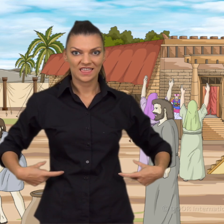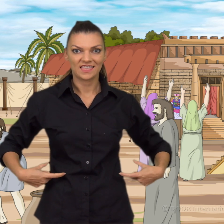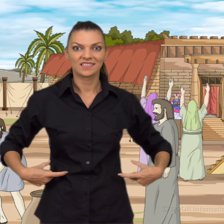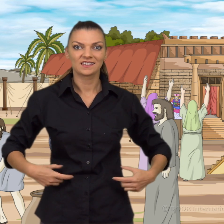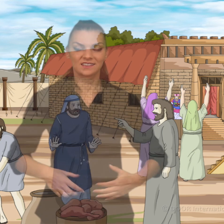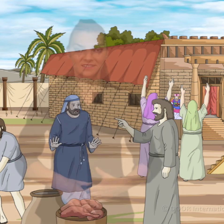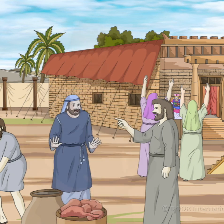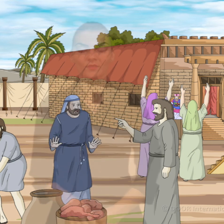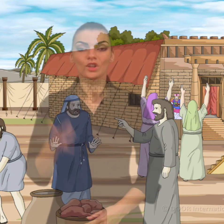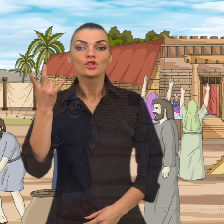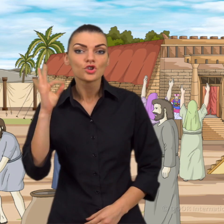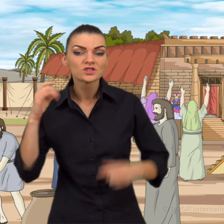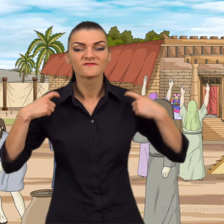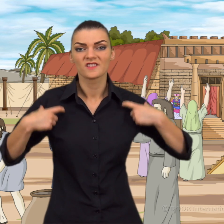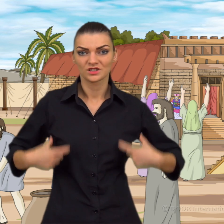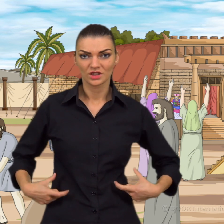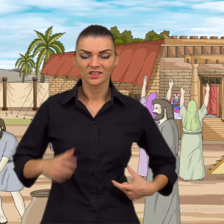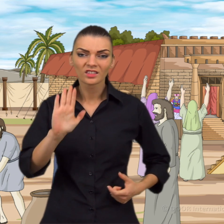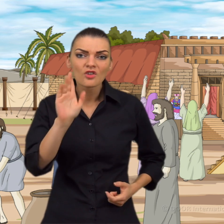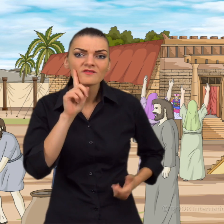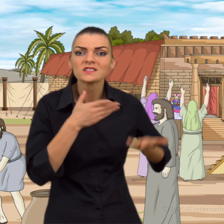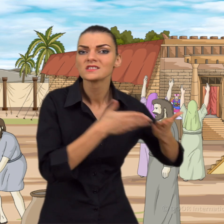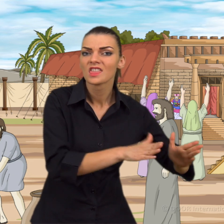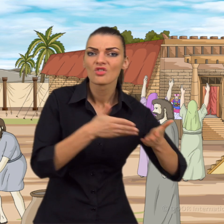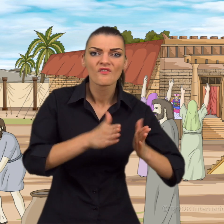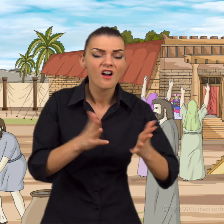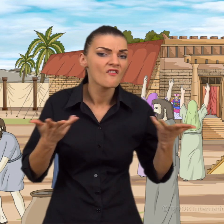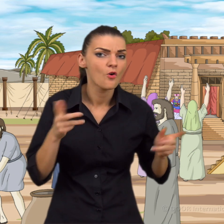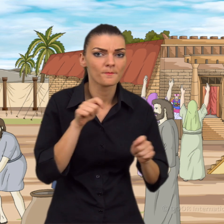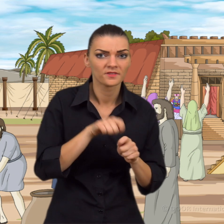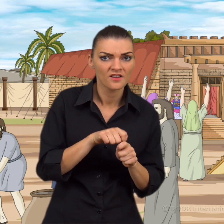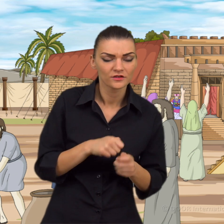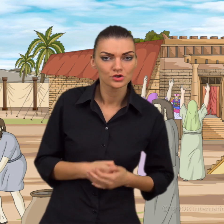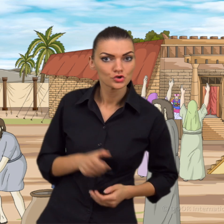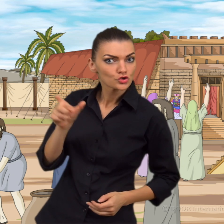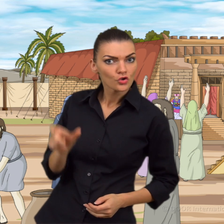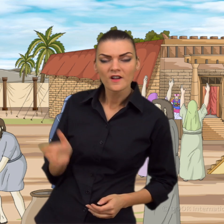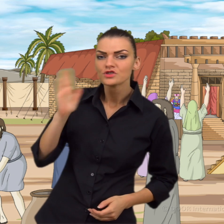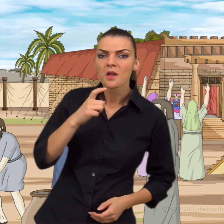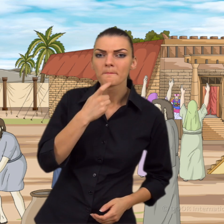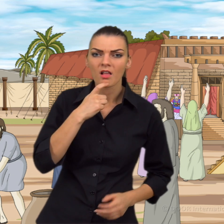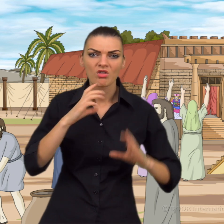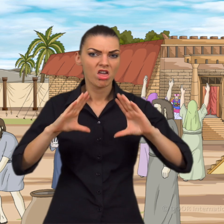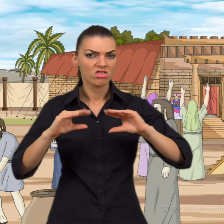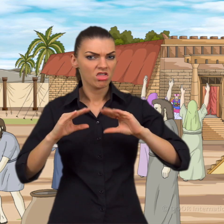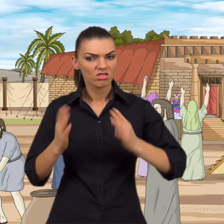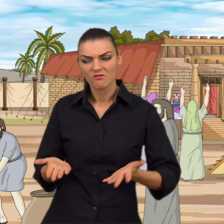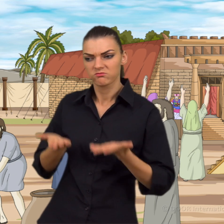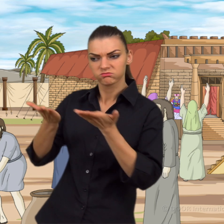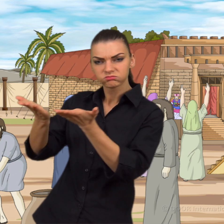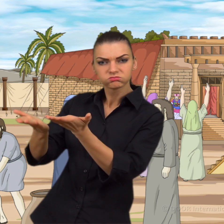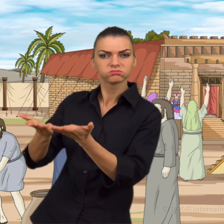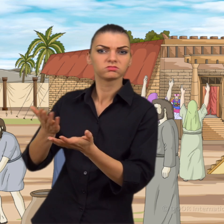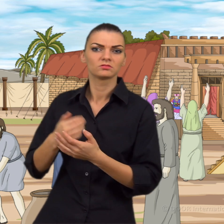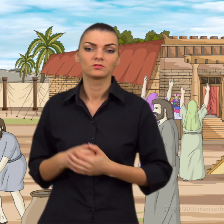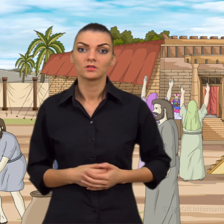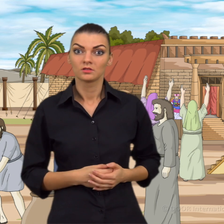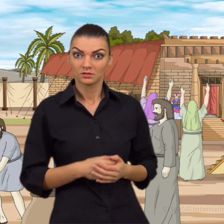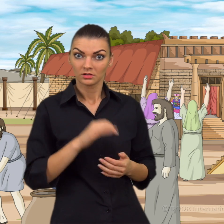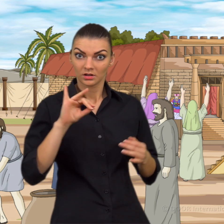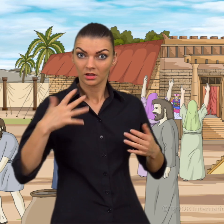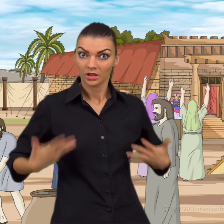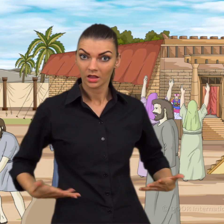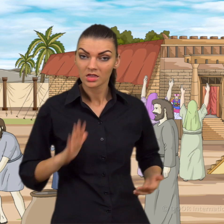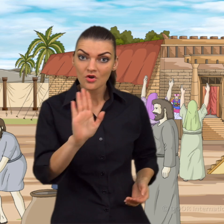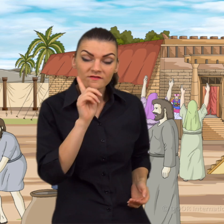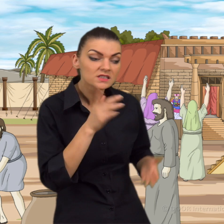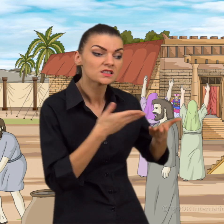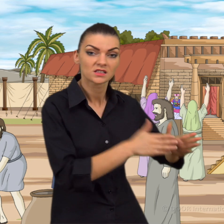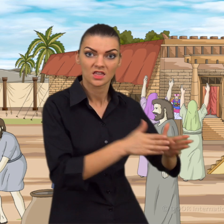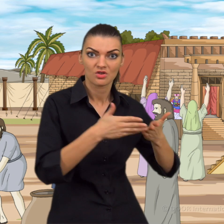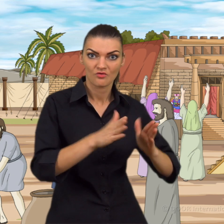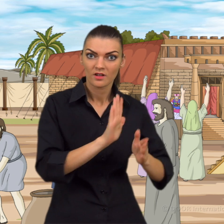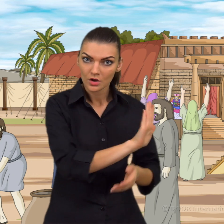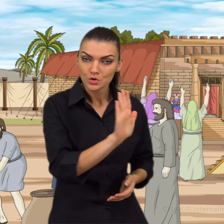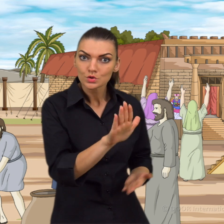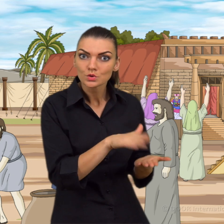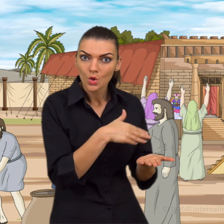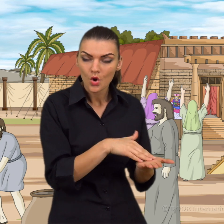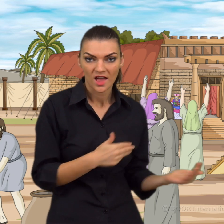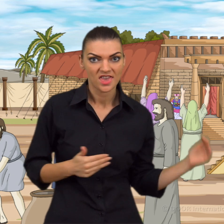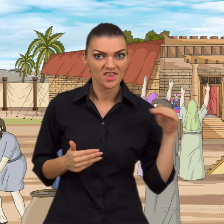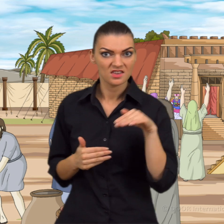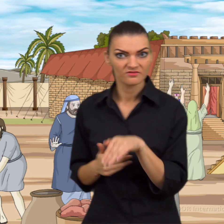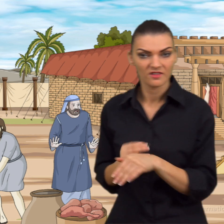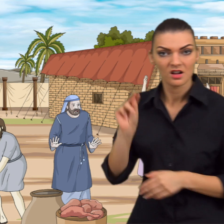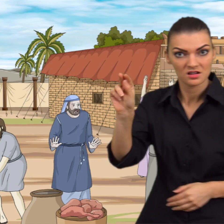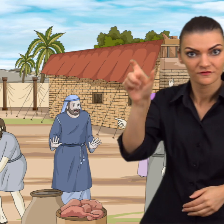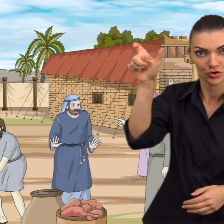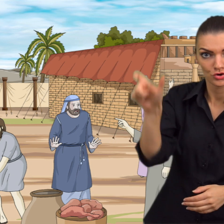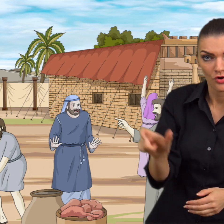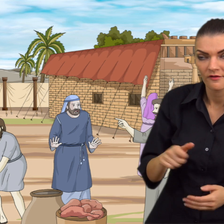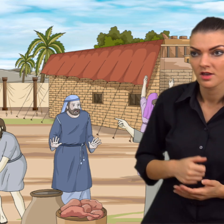This is how they treated all the Israelites who came to Shiloh.